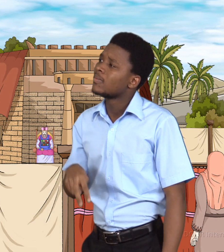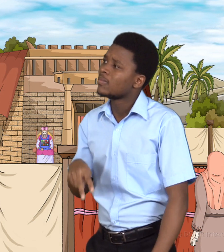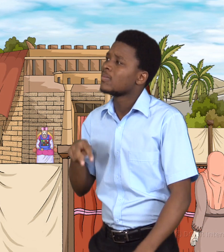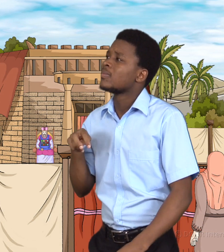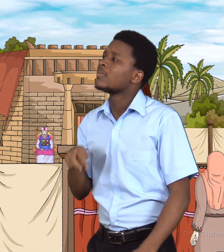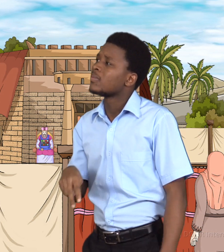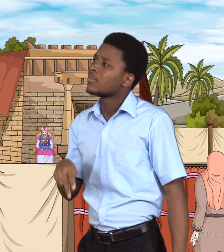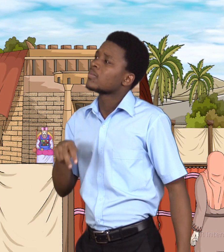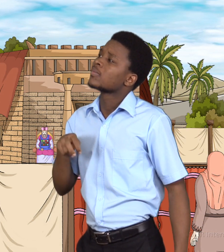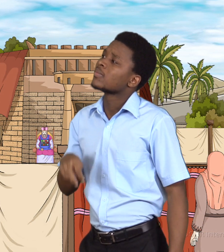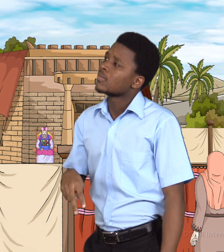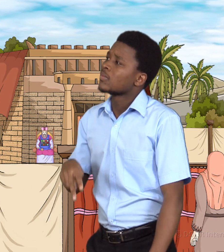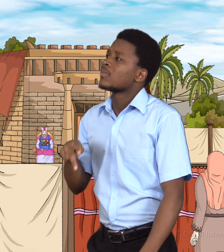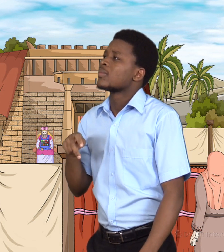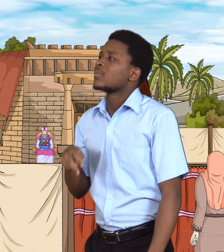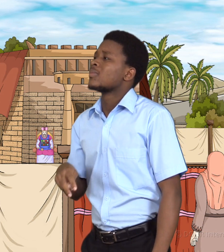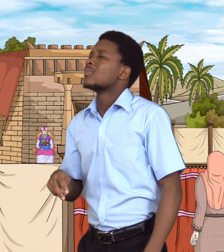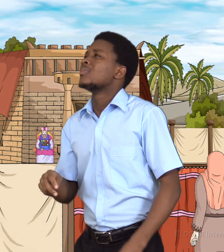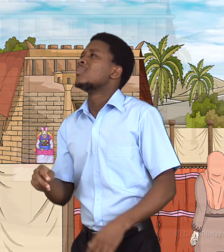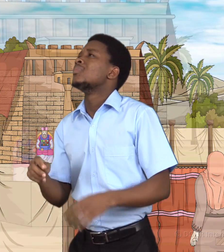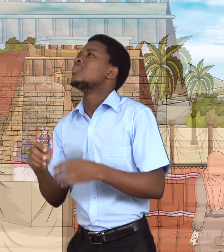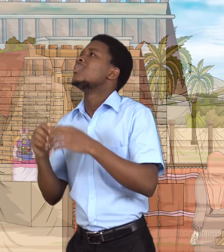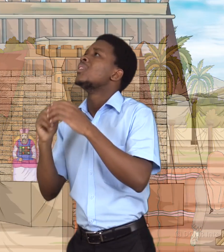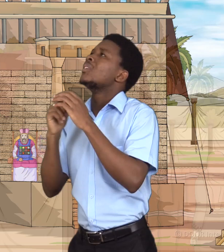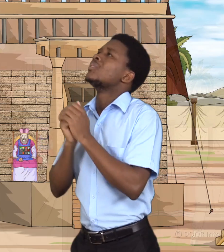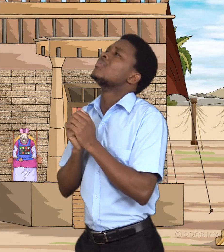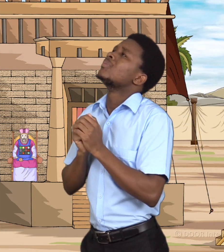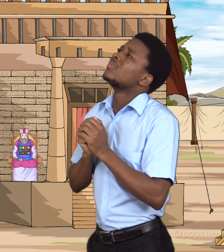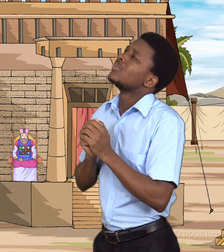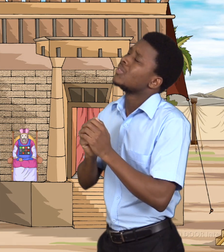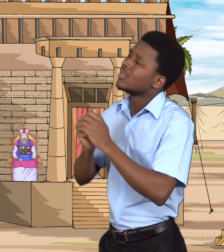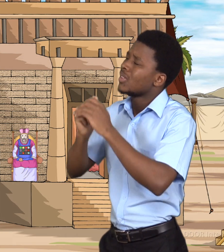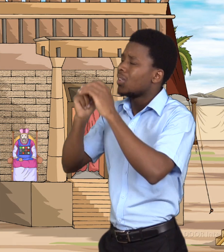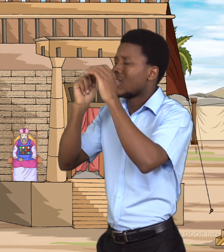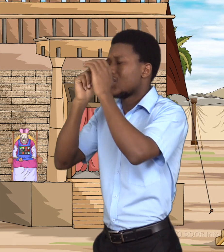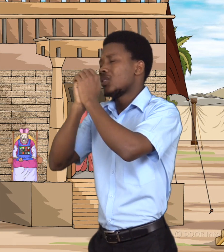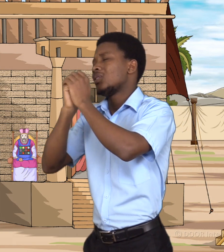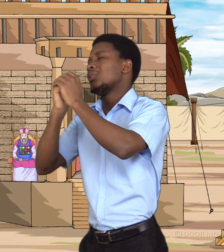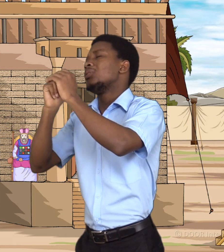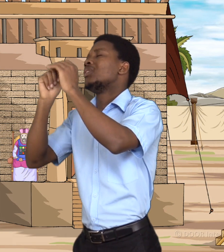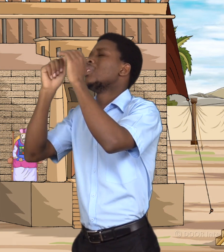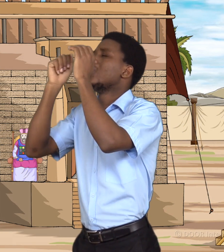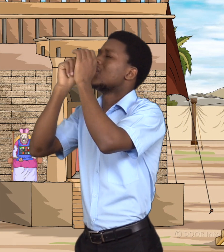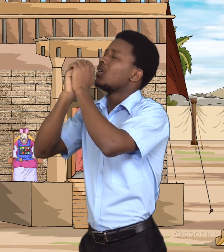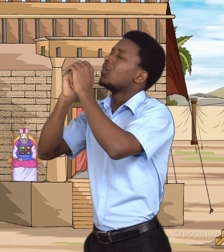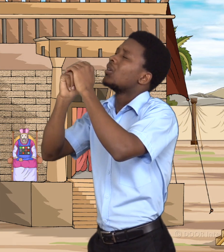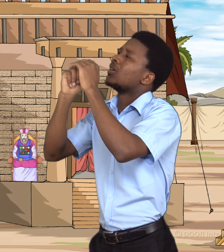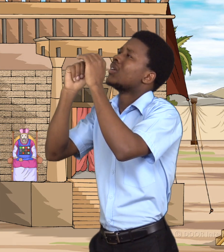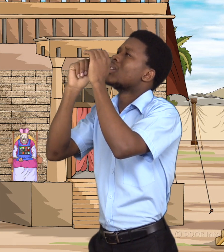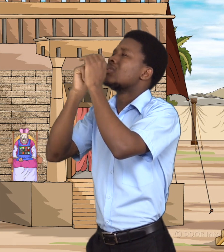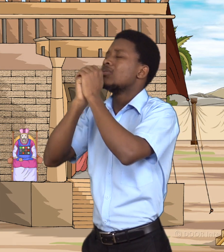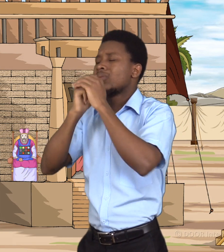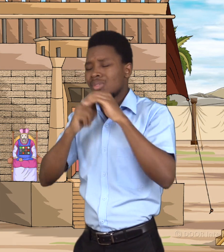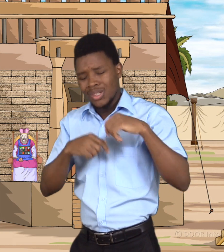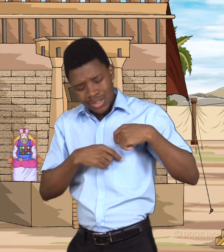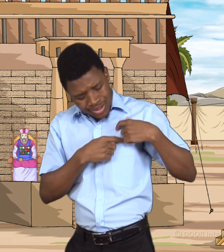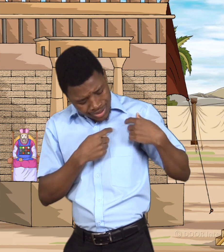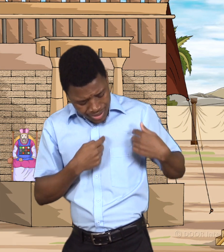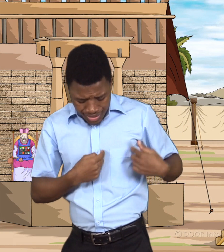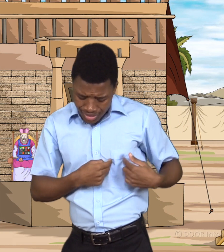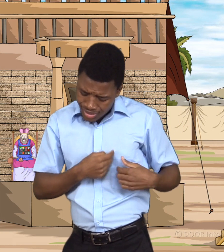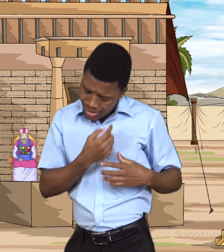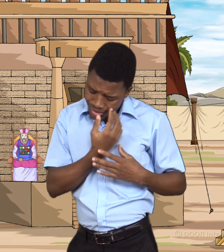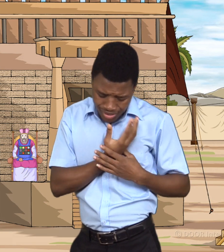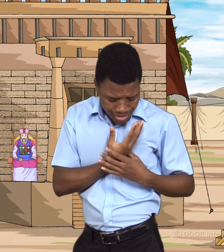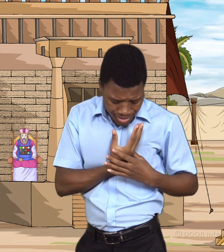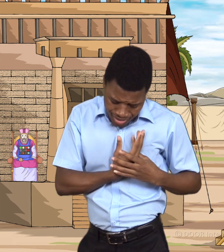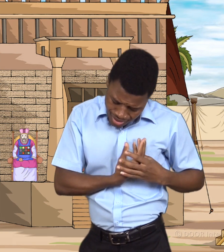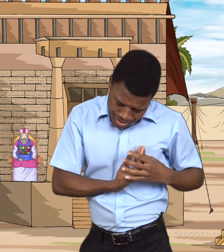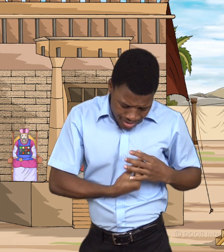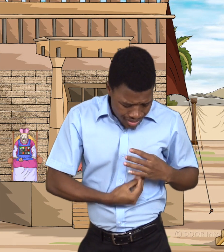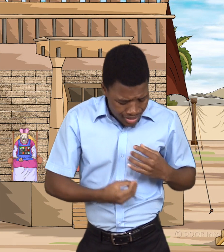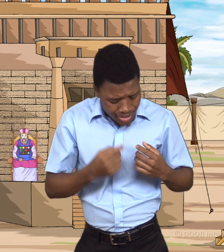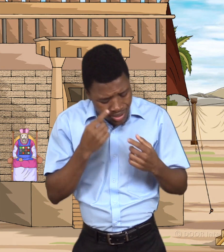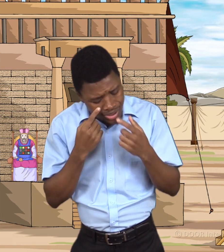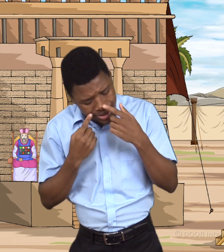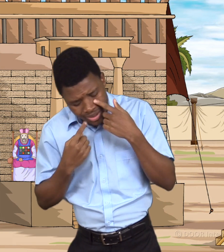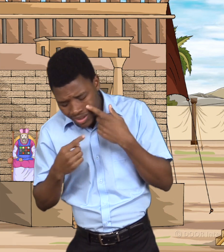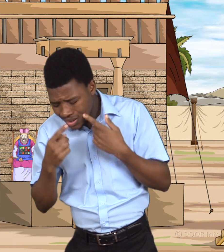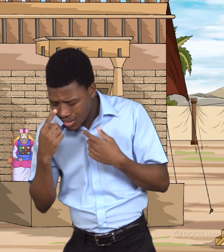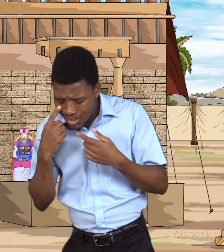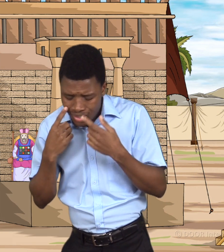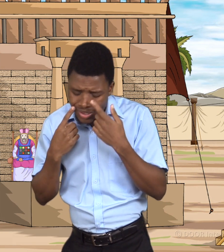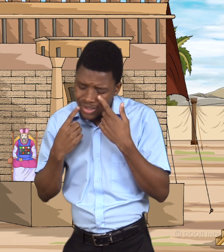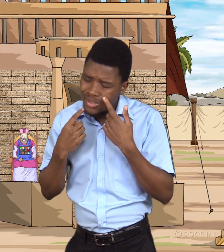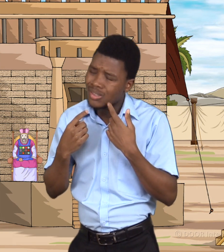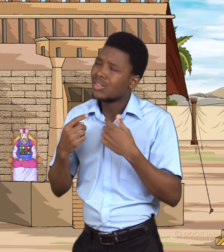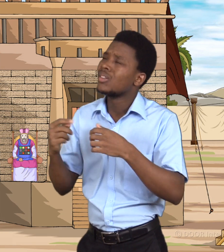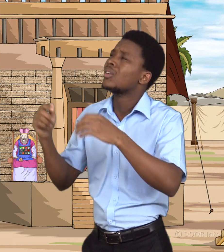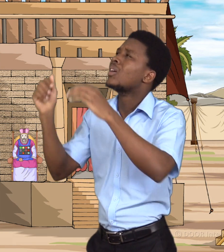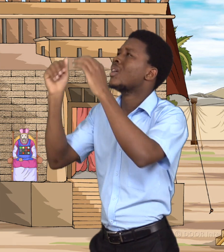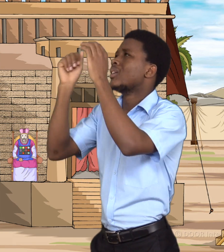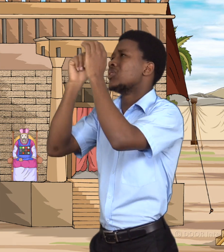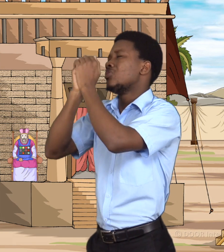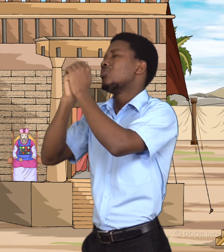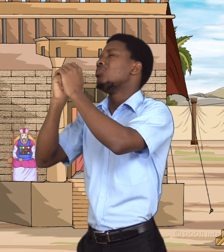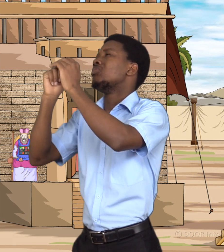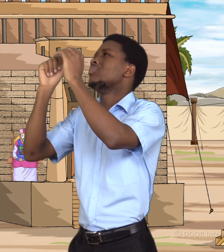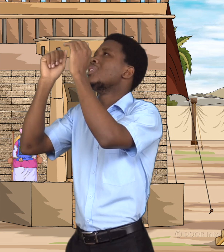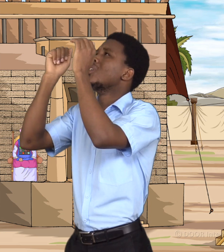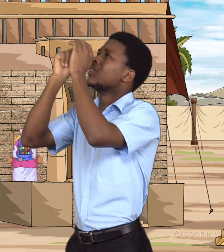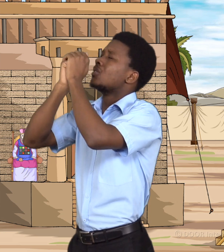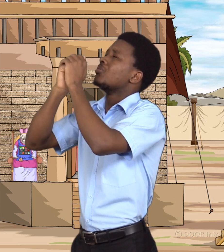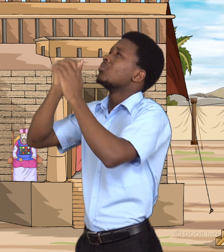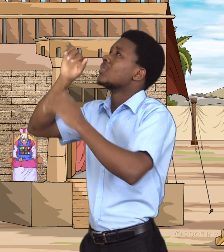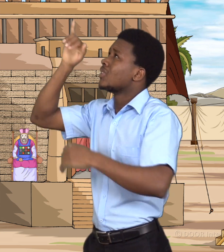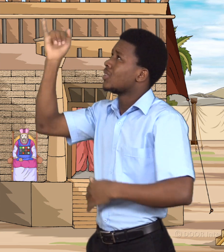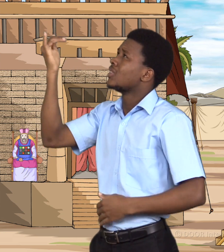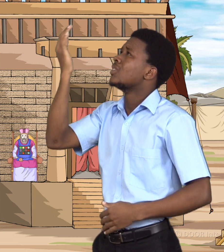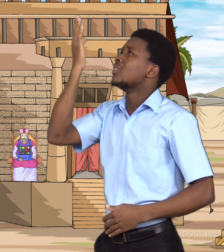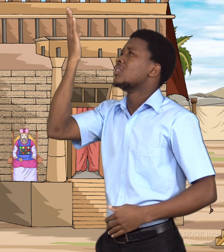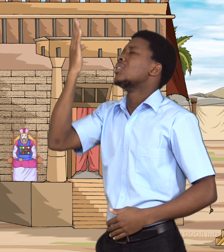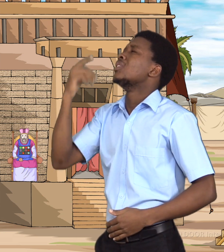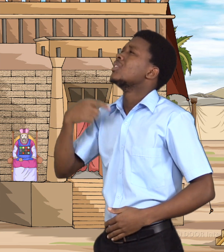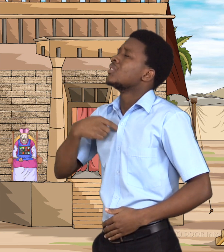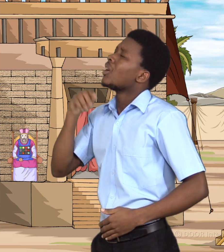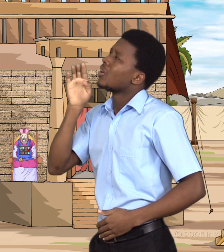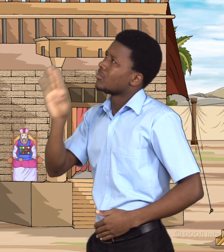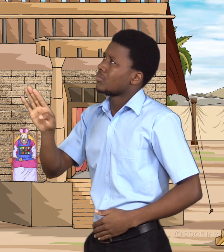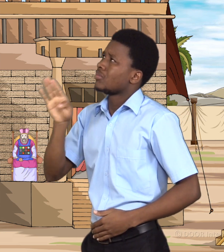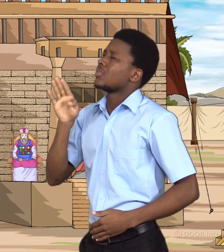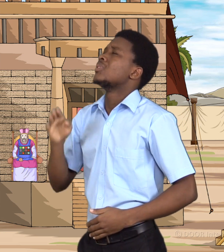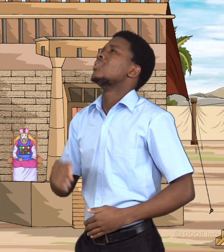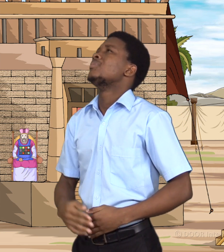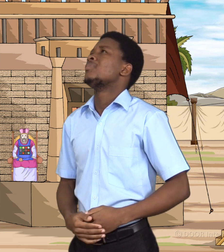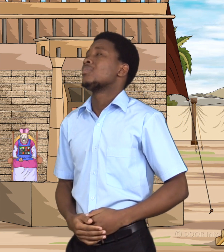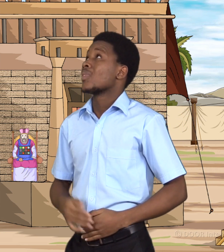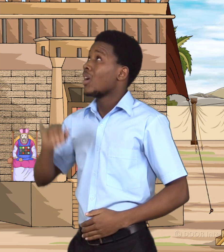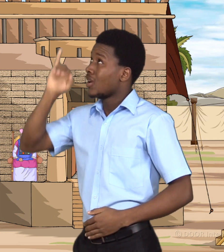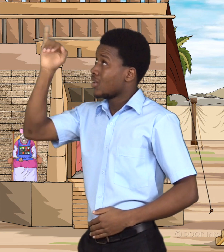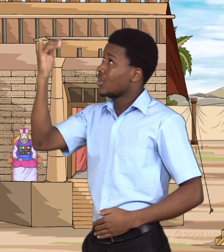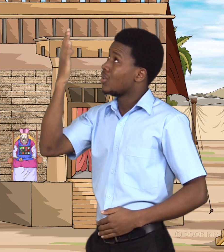In her bitter distress, Hannah prayed to the LORD and wept with many tears.